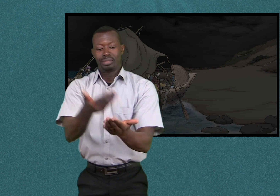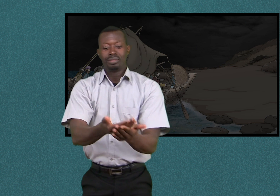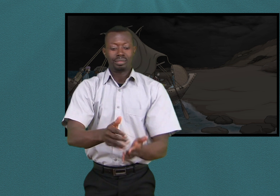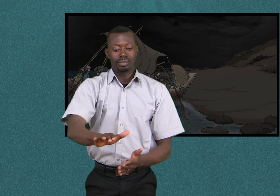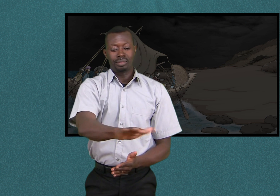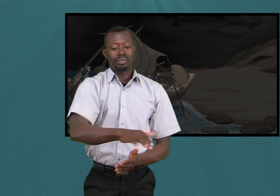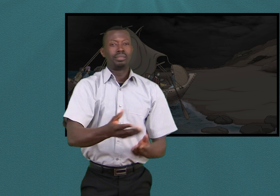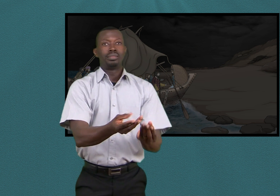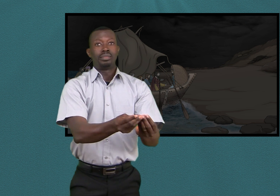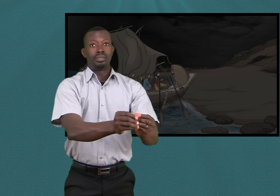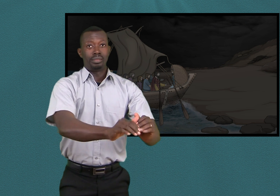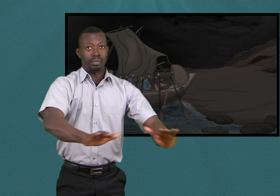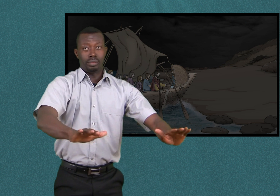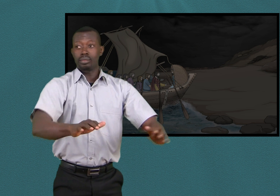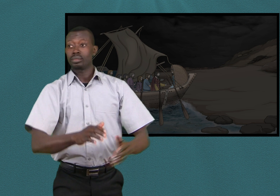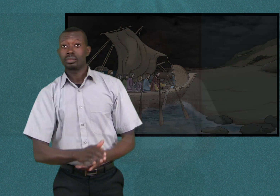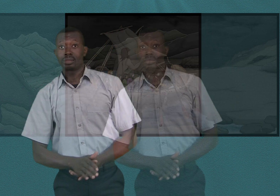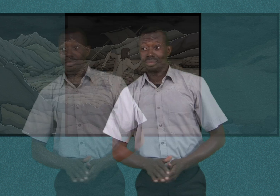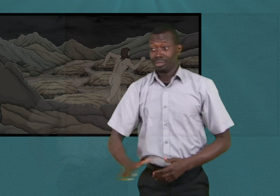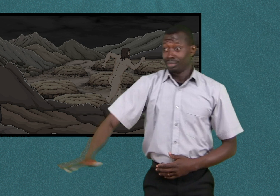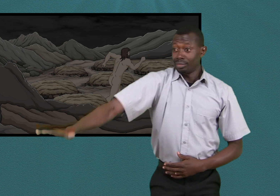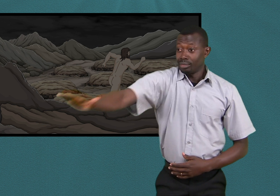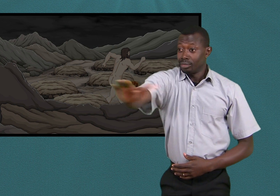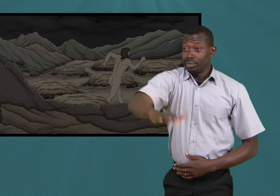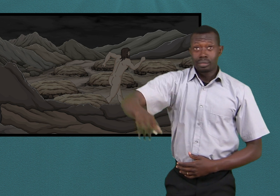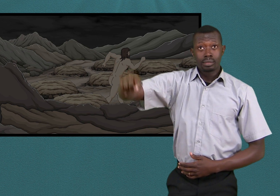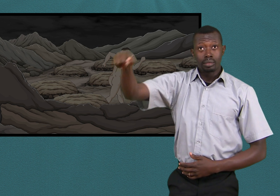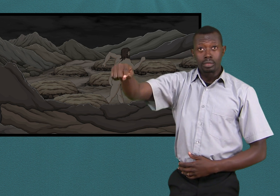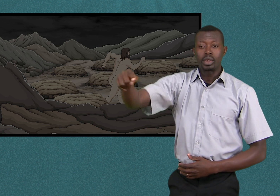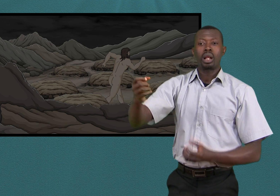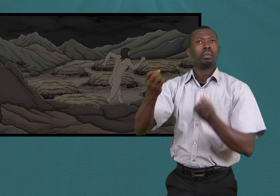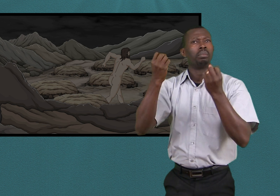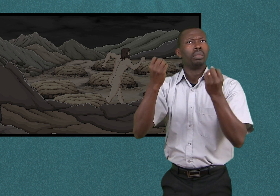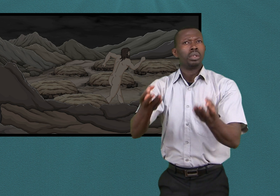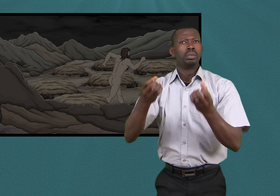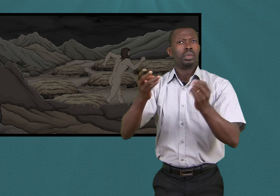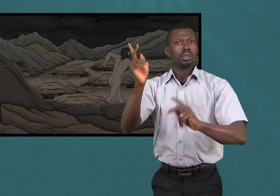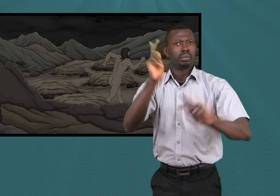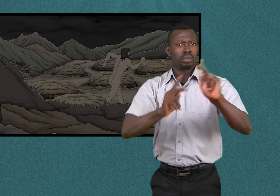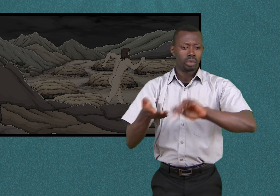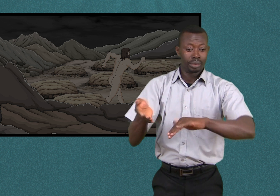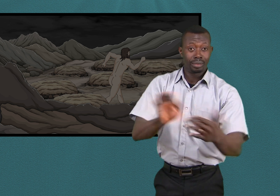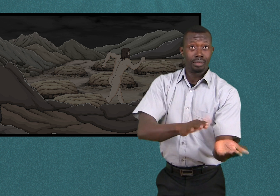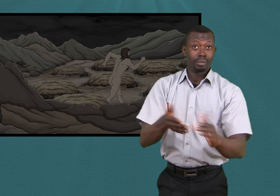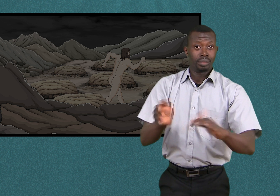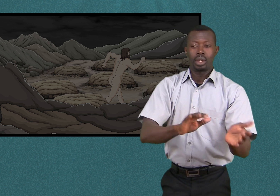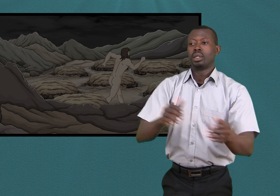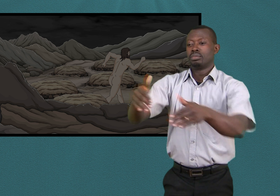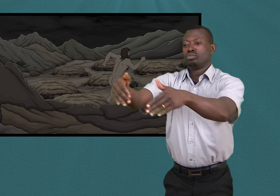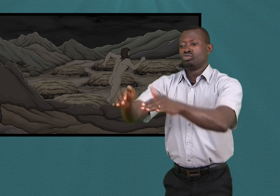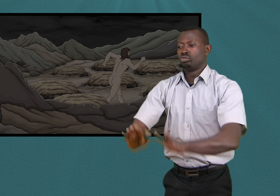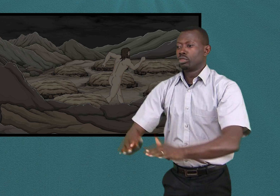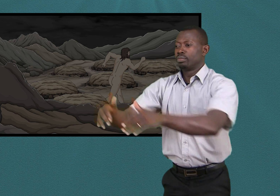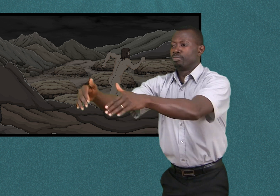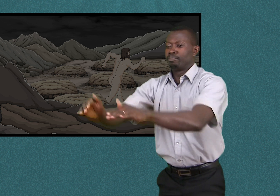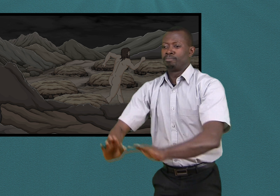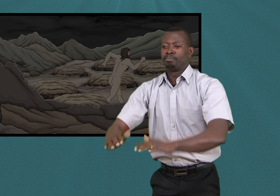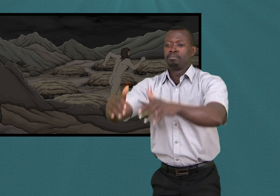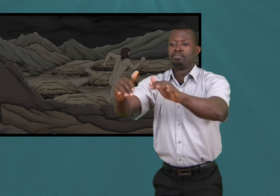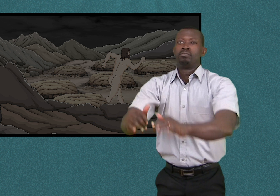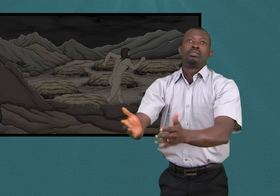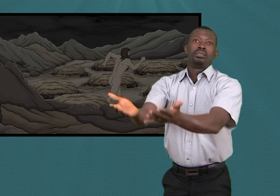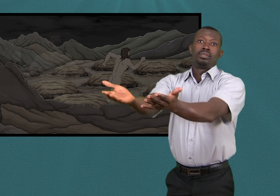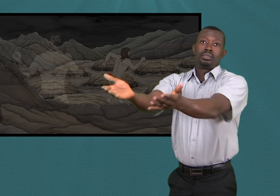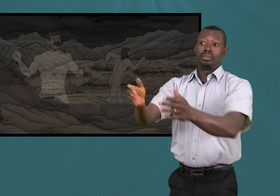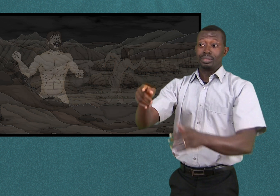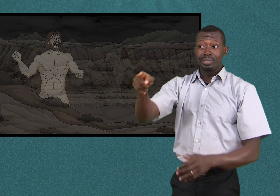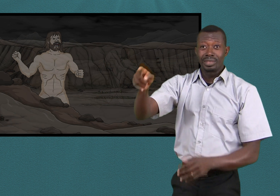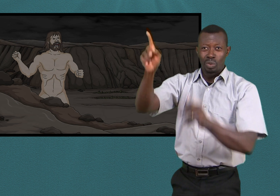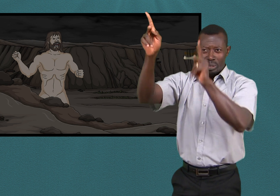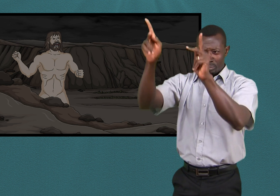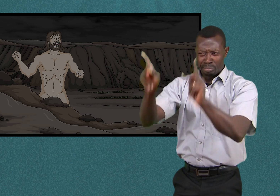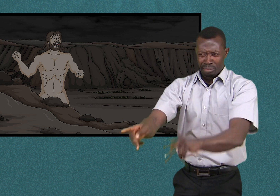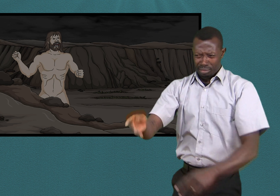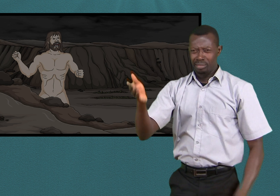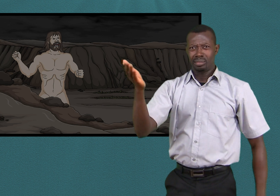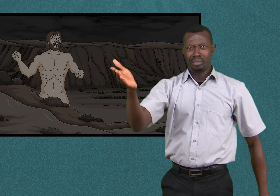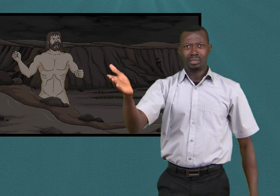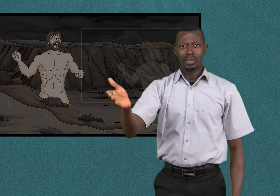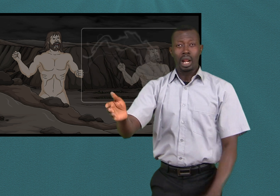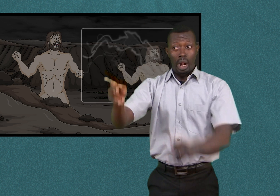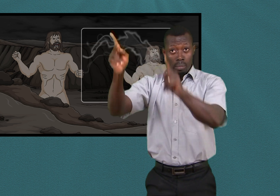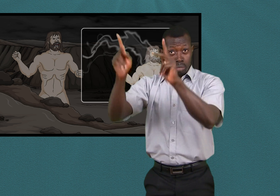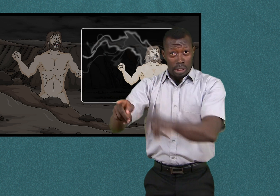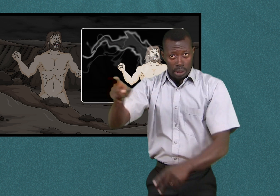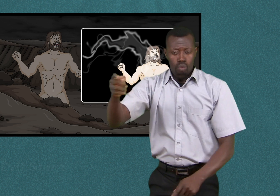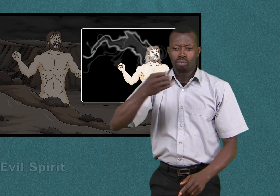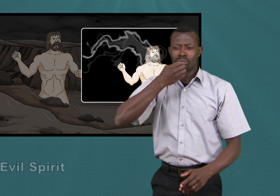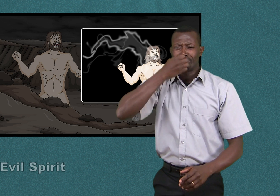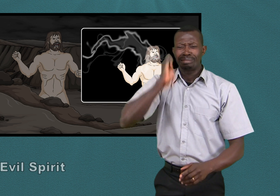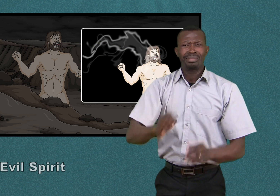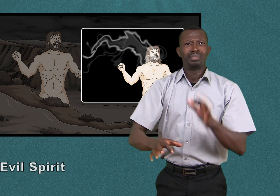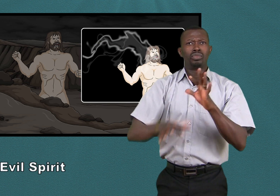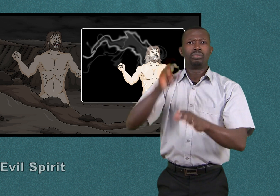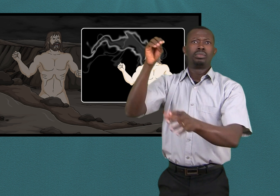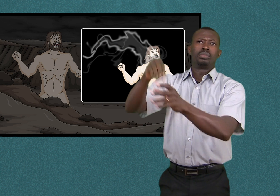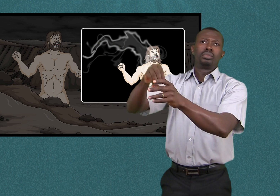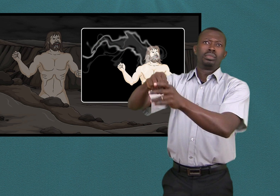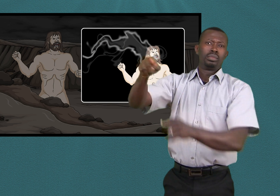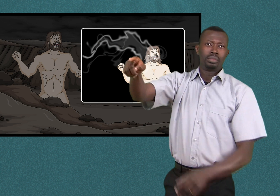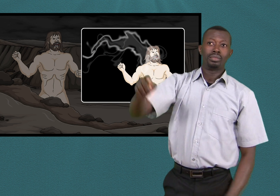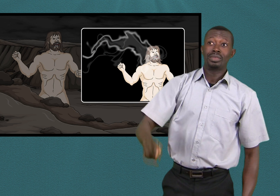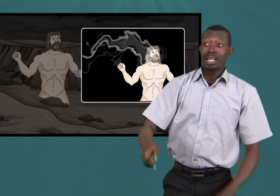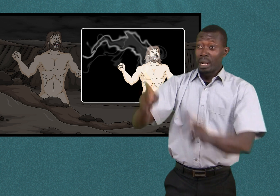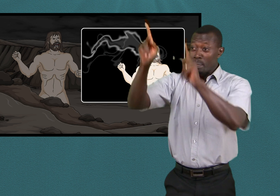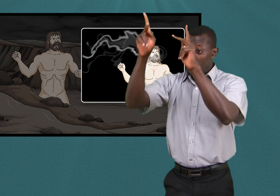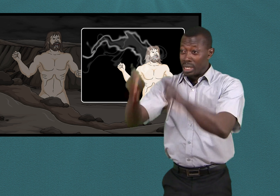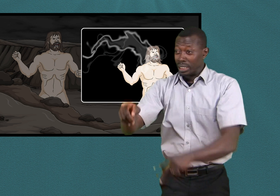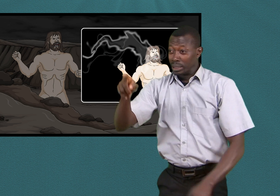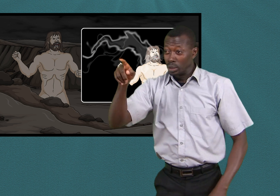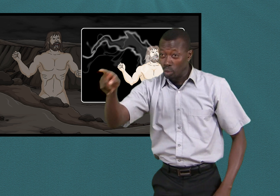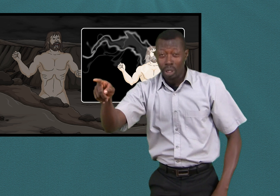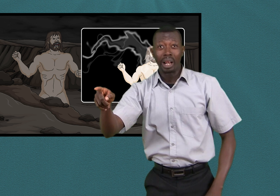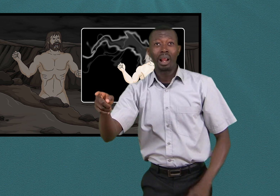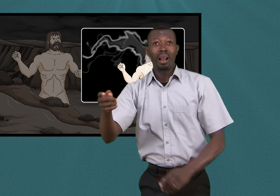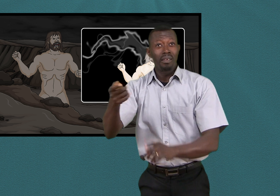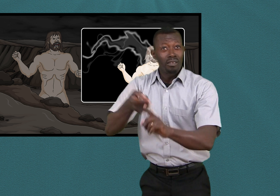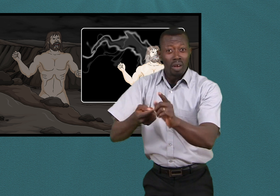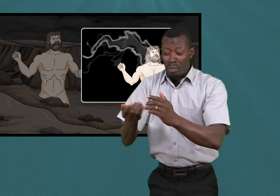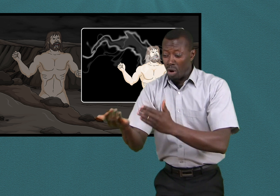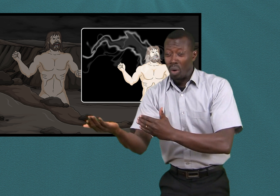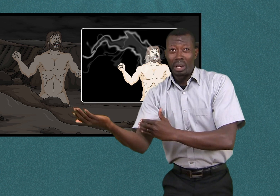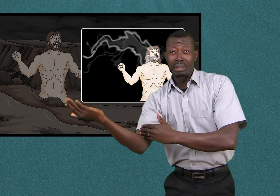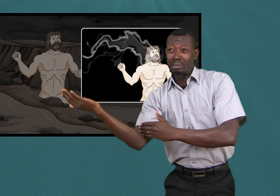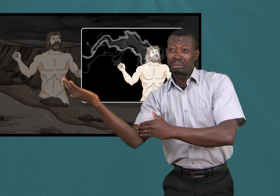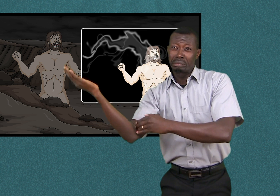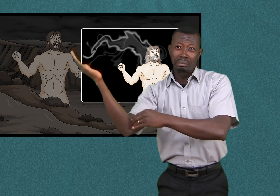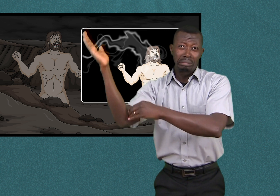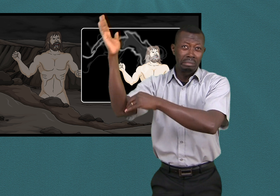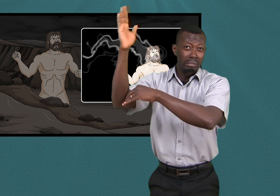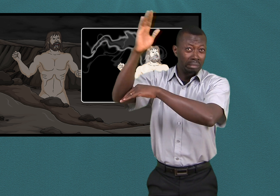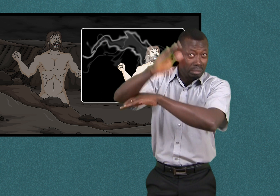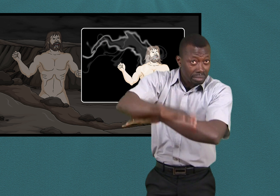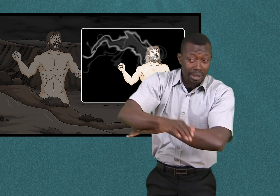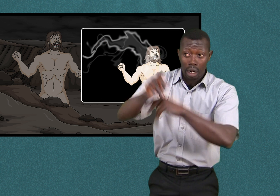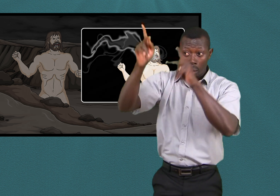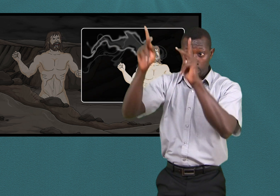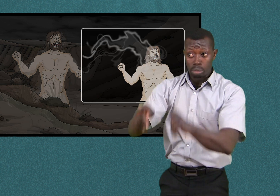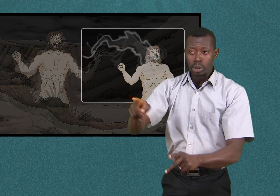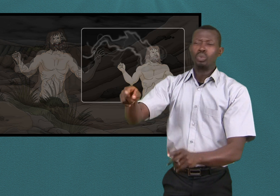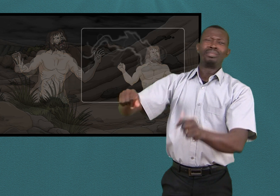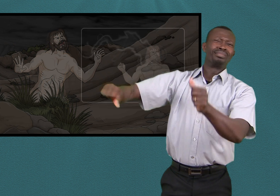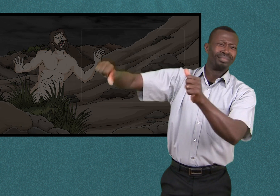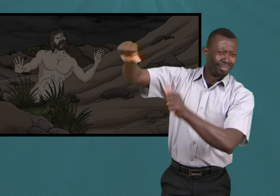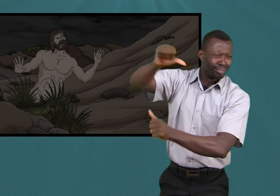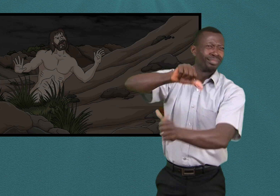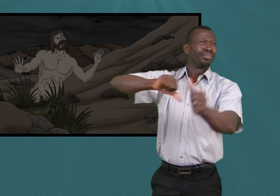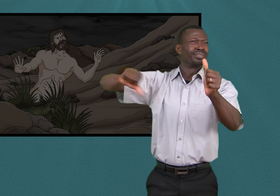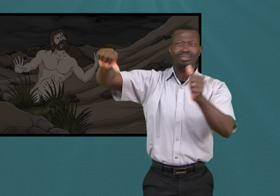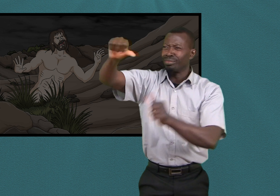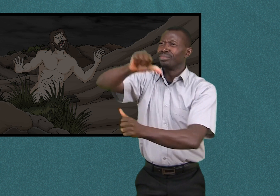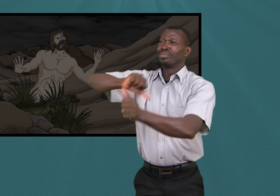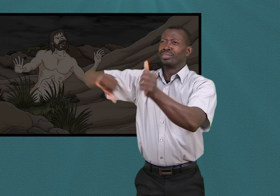As soon as Jesus got out of the boat, He was met by a man with an unclean spirit, who was coming from the tombs.